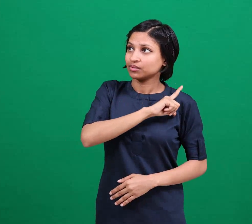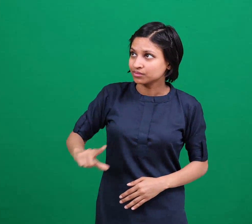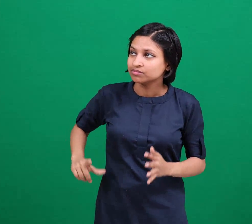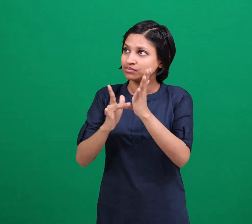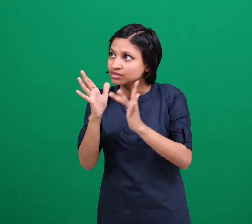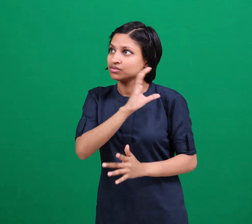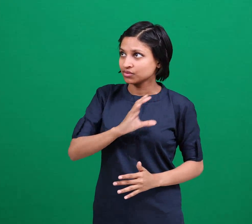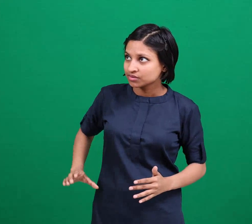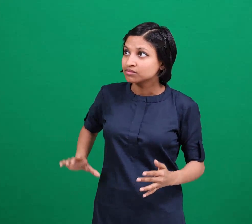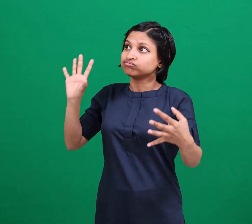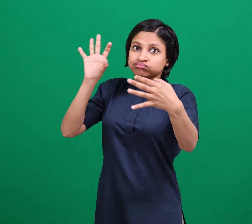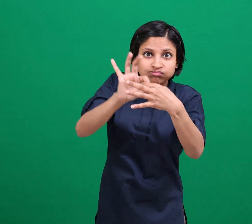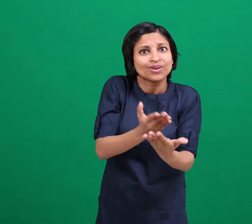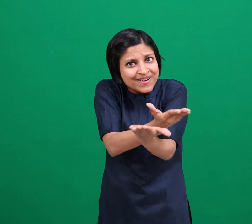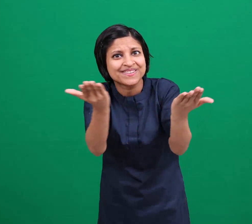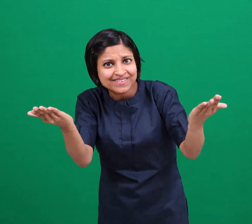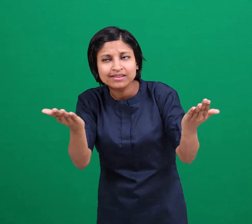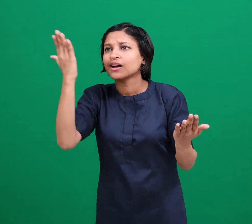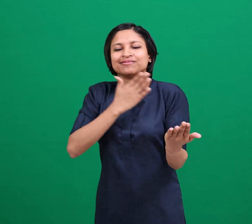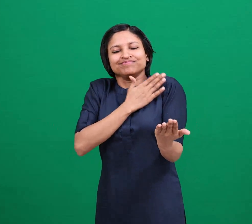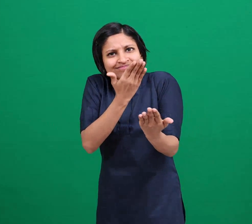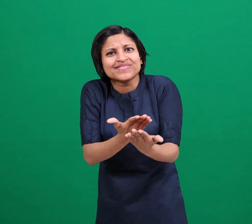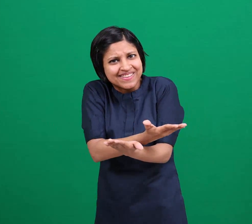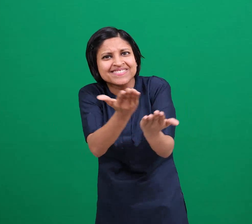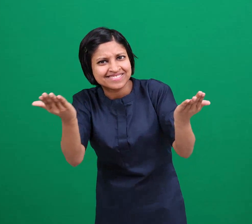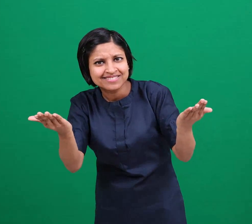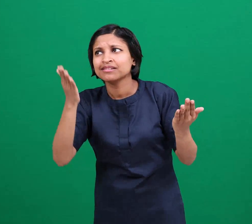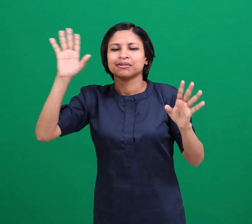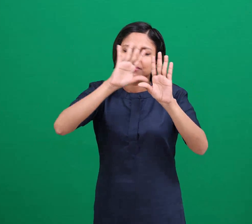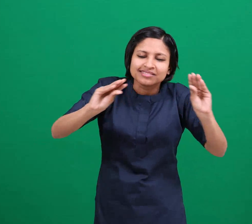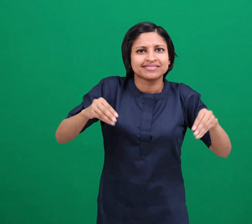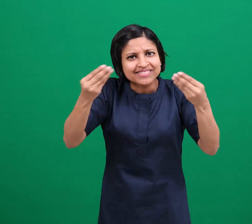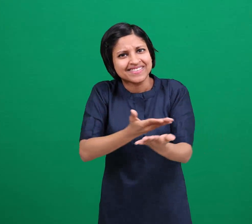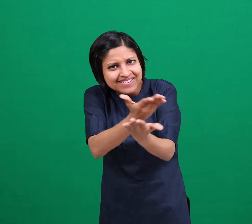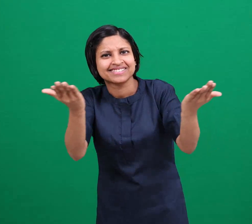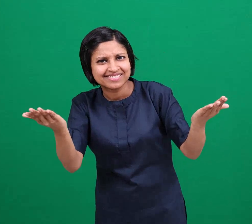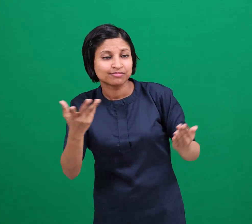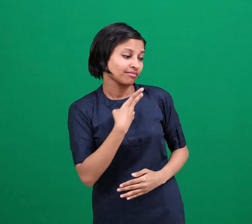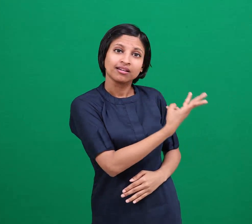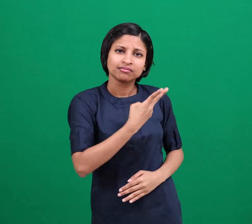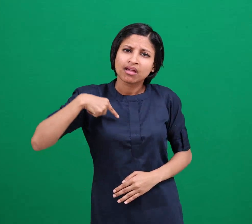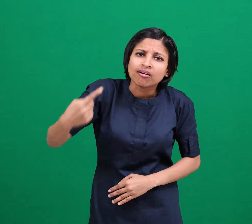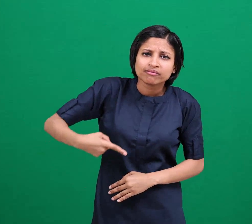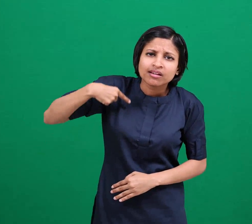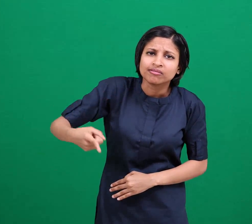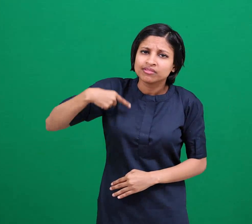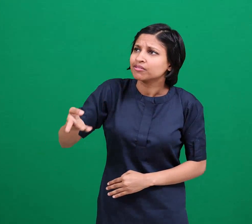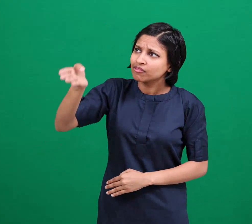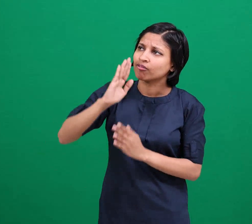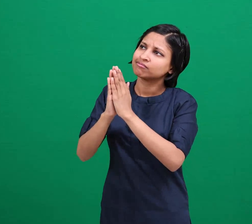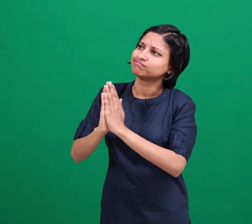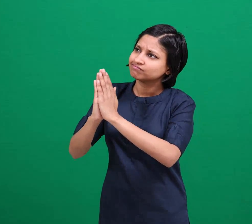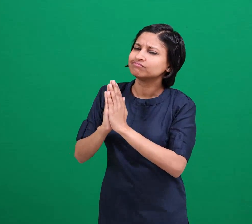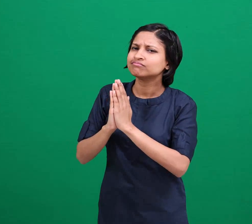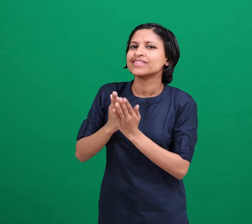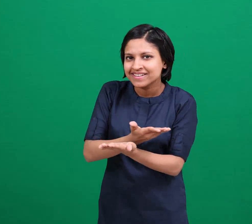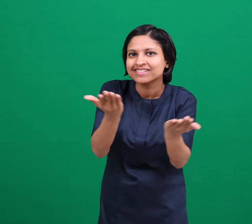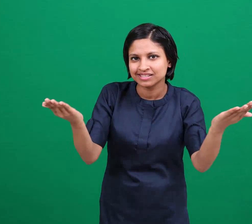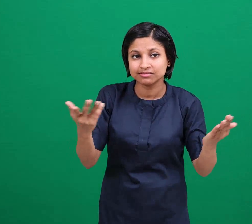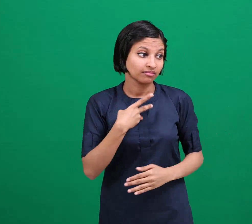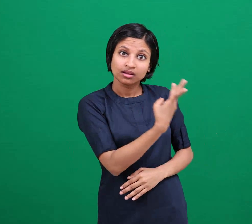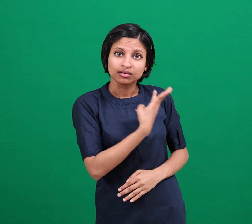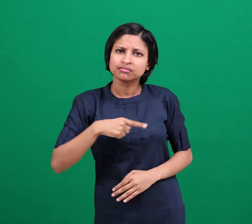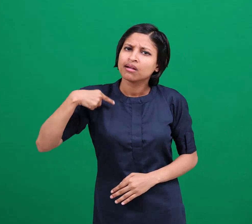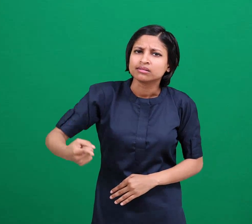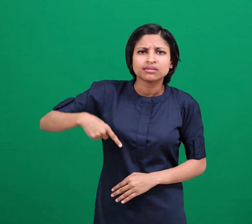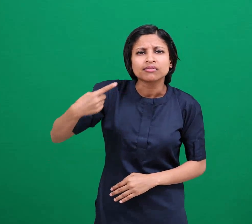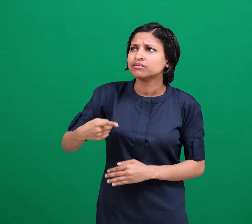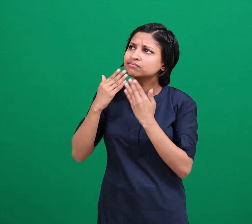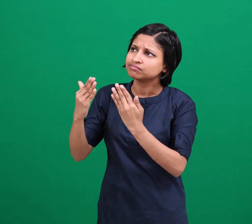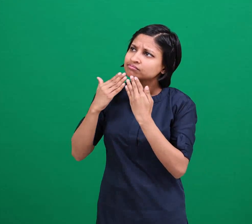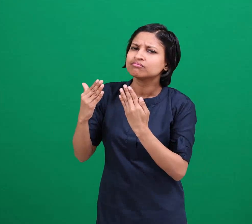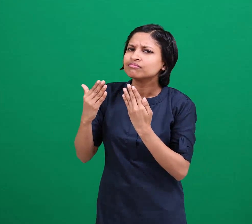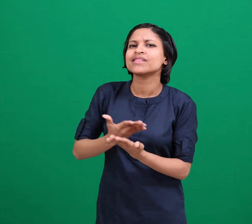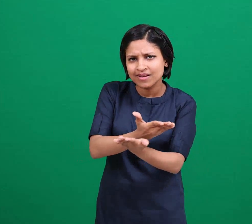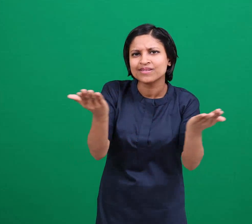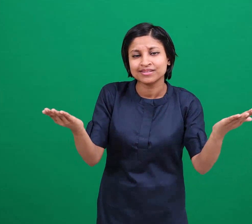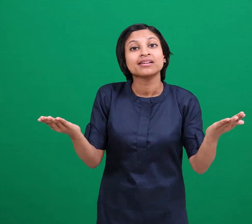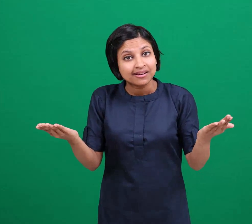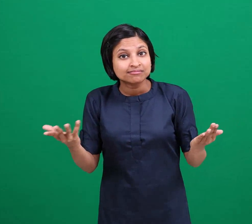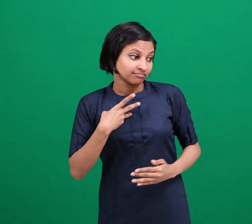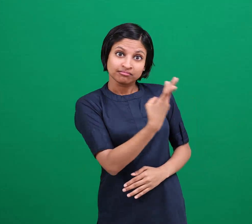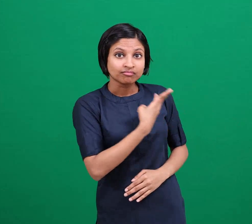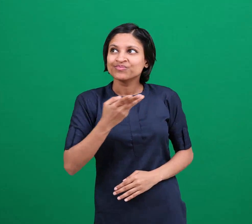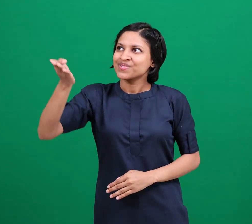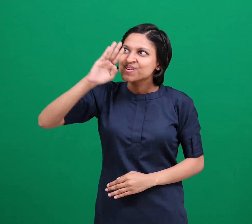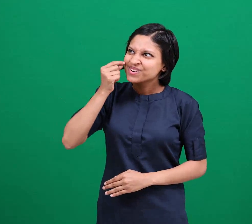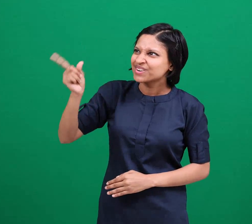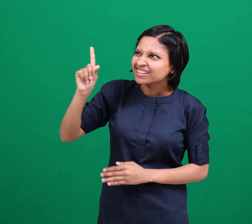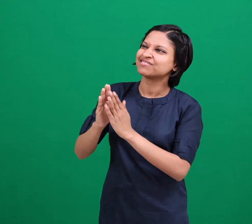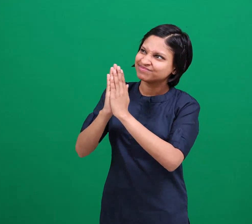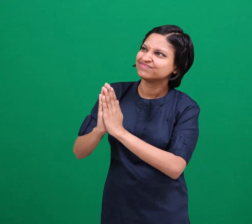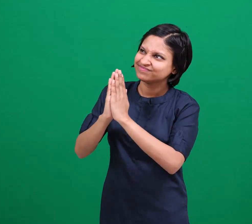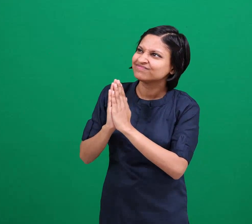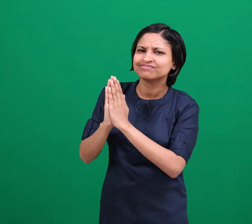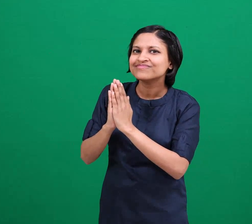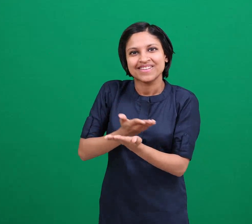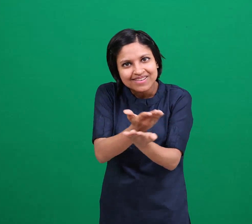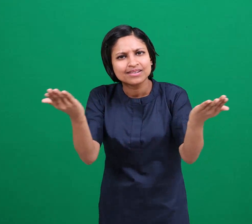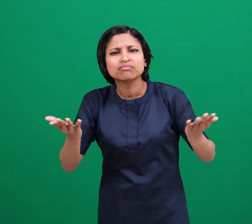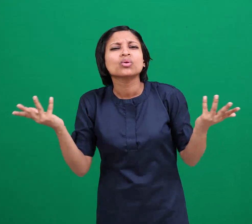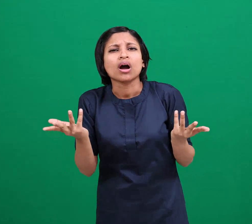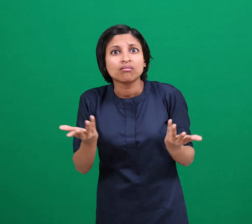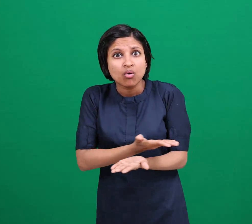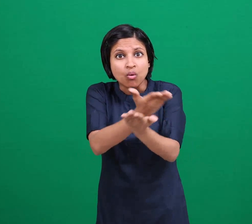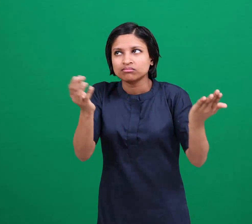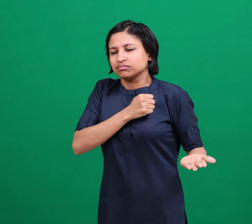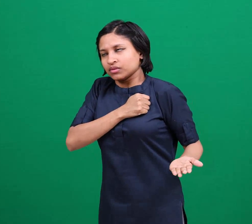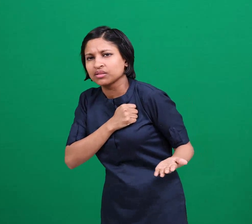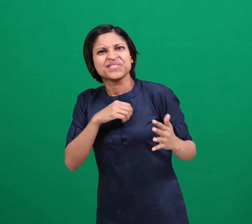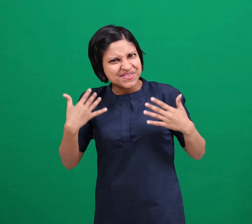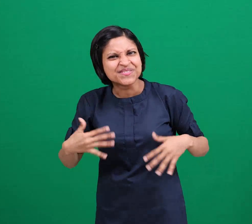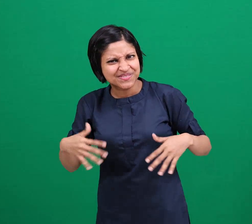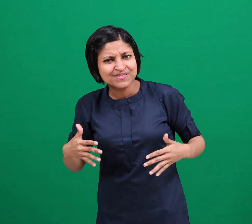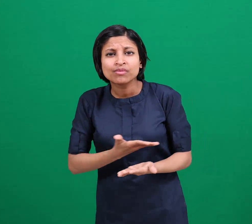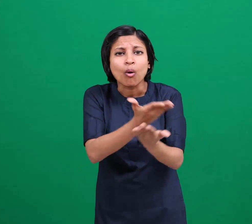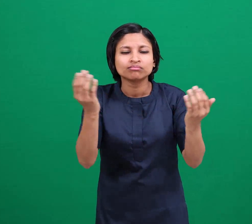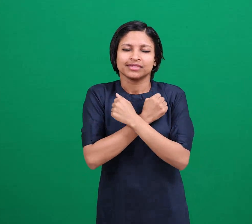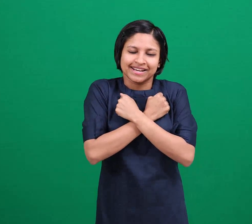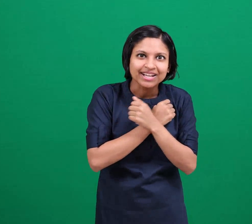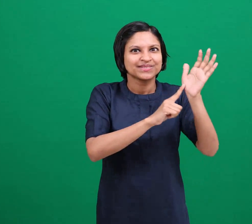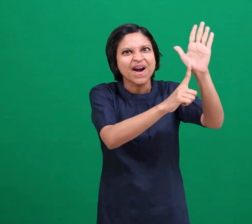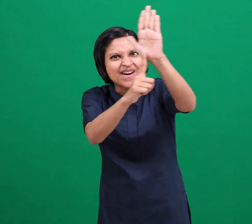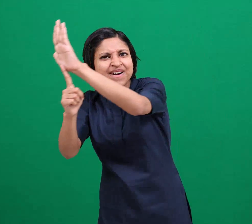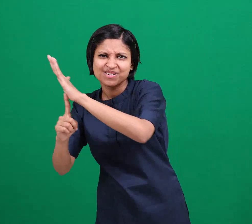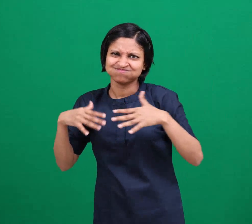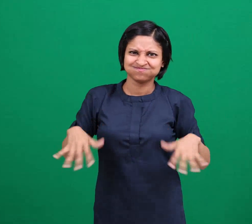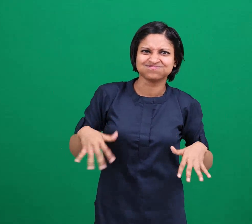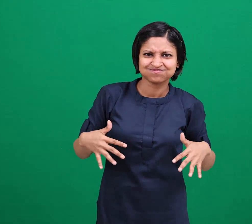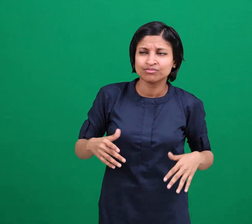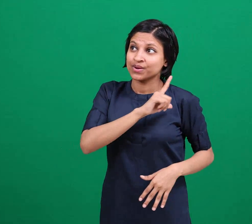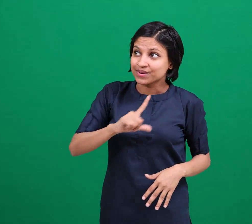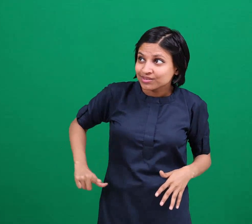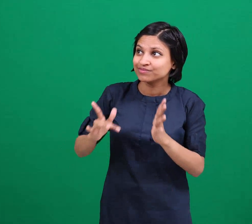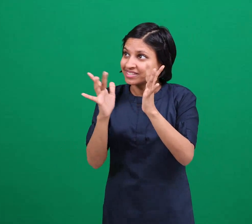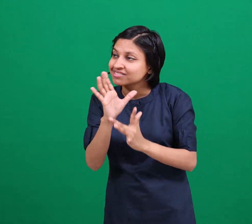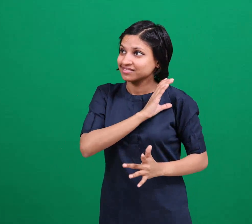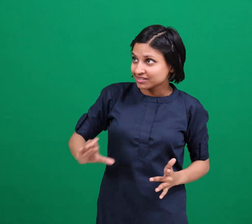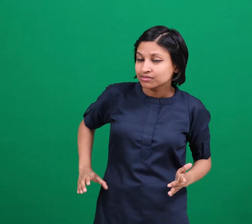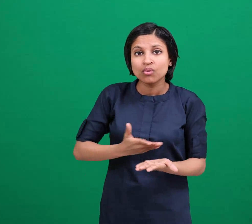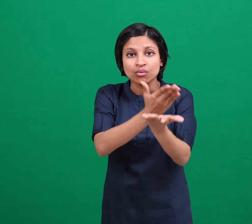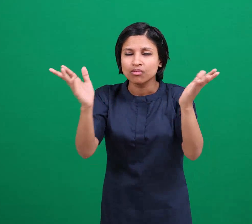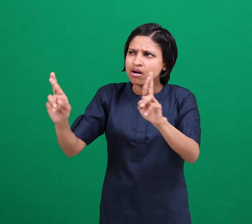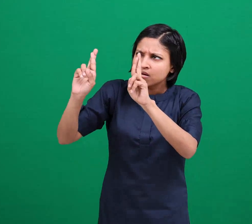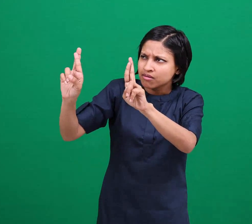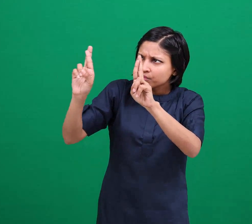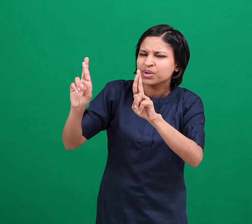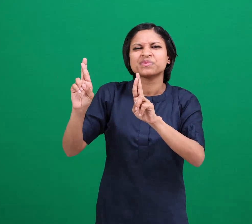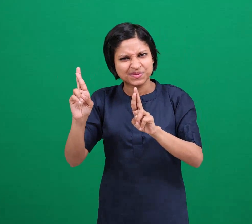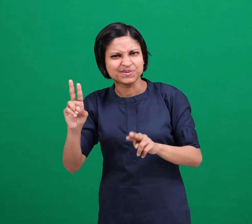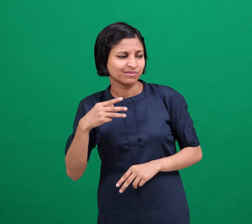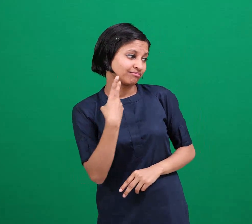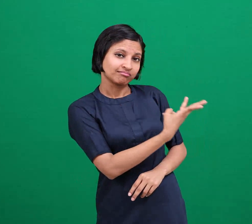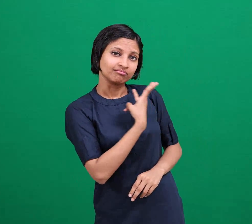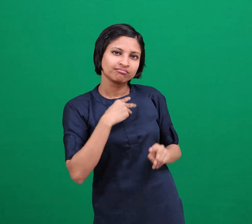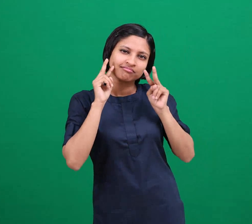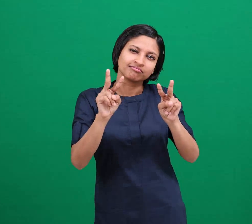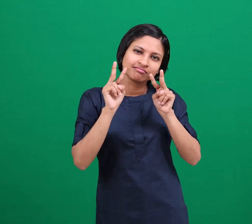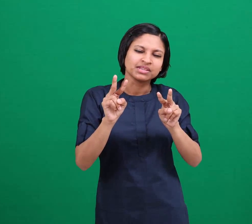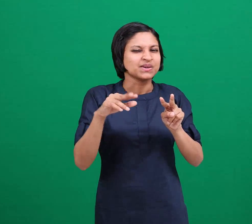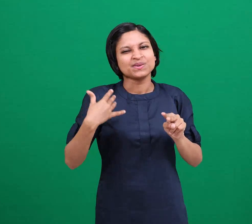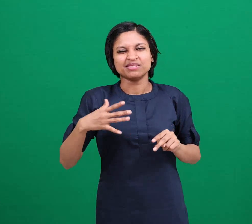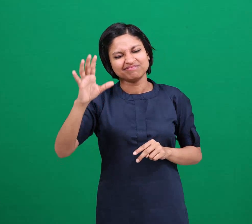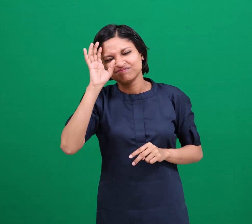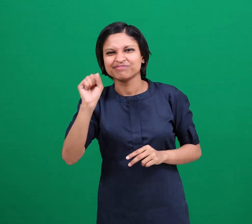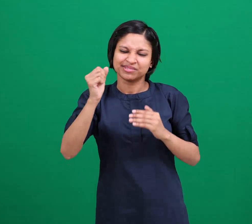We always thank God for all of you, remembering you in our prayers and continually recalling before our God and Father your work of faith, your labor of love, and your enduring hope in our Lord Jesus Christ.